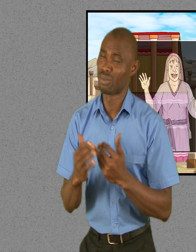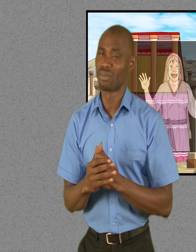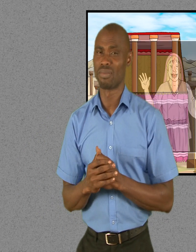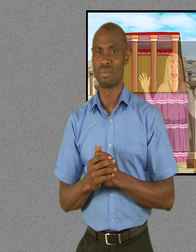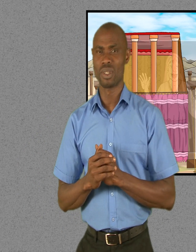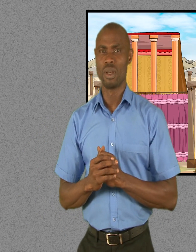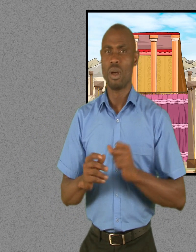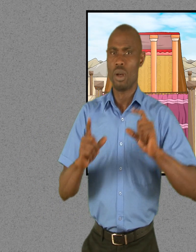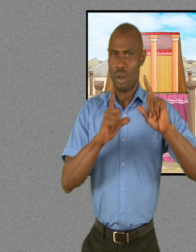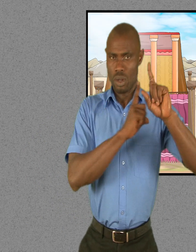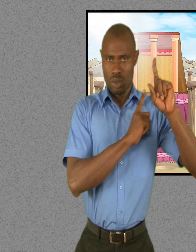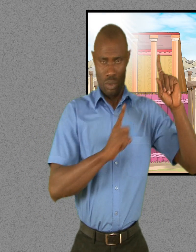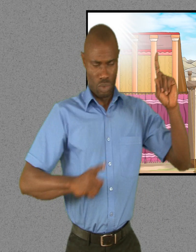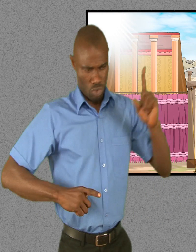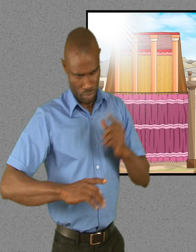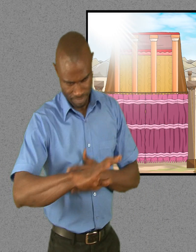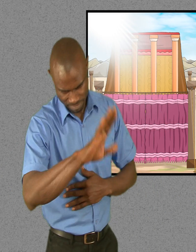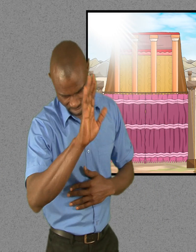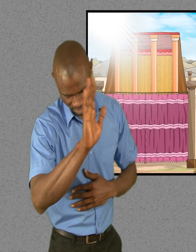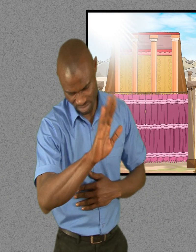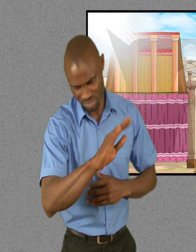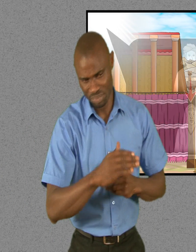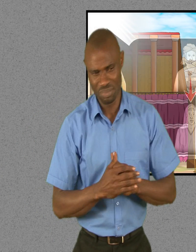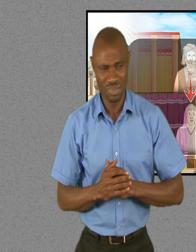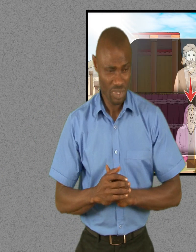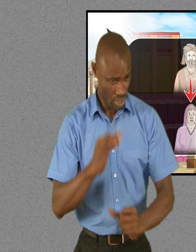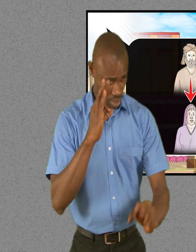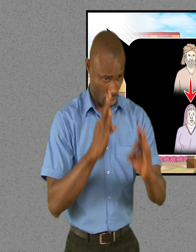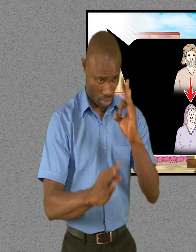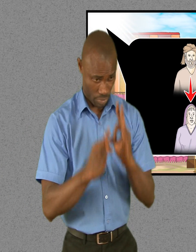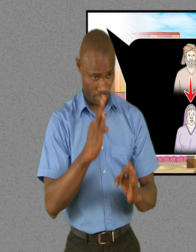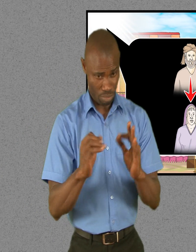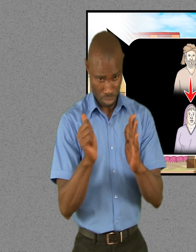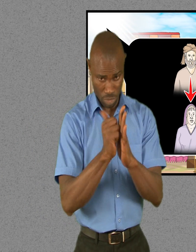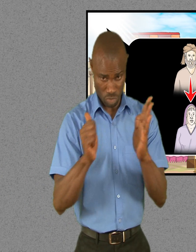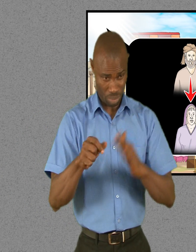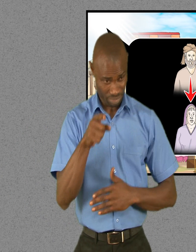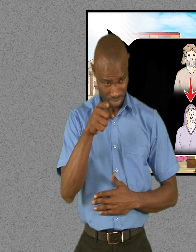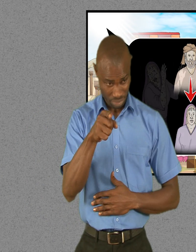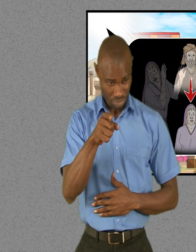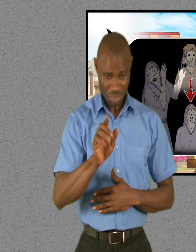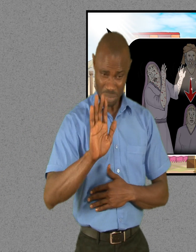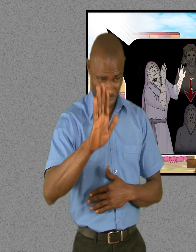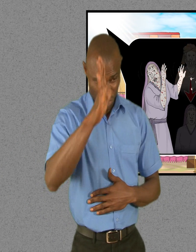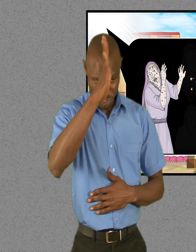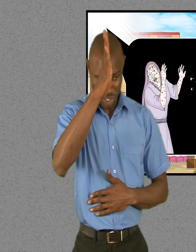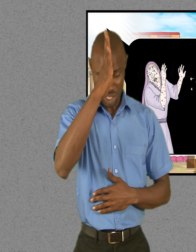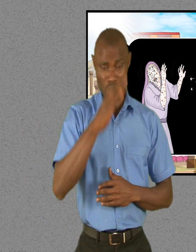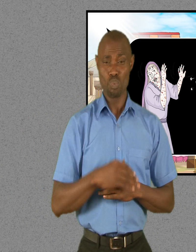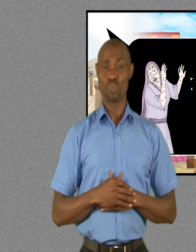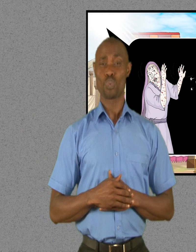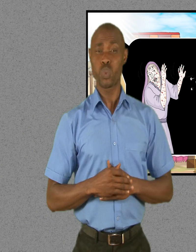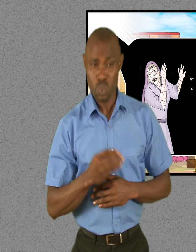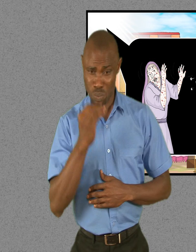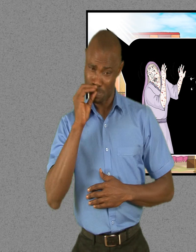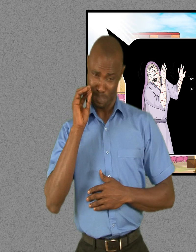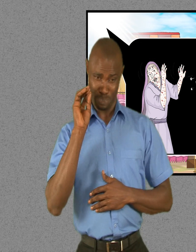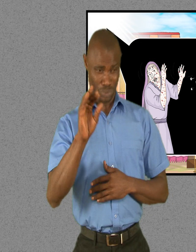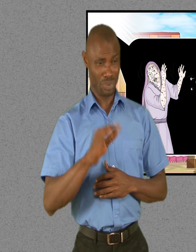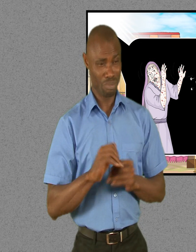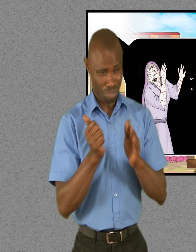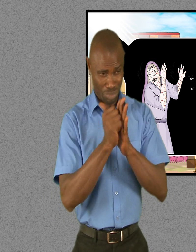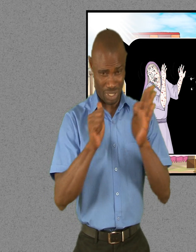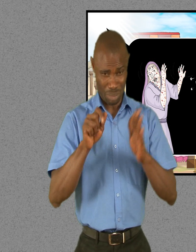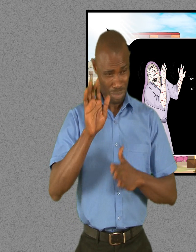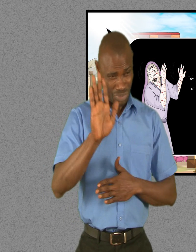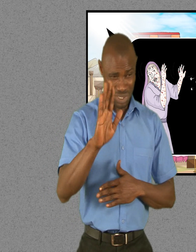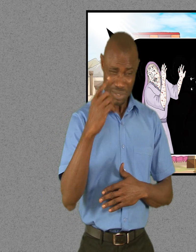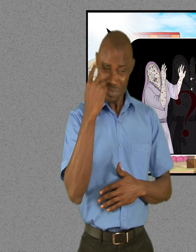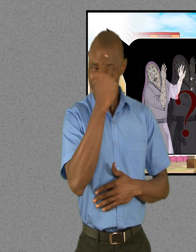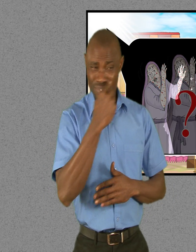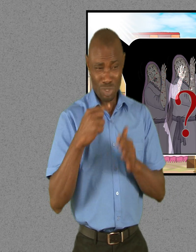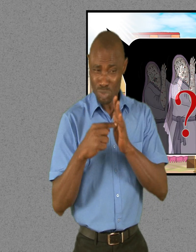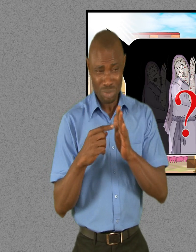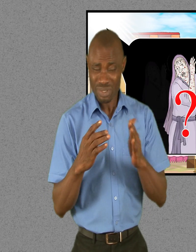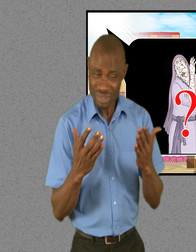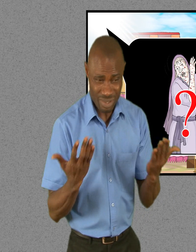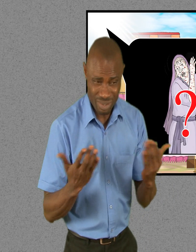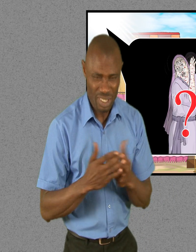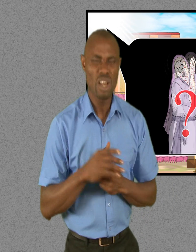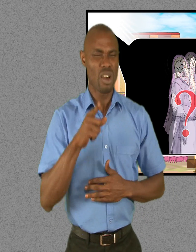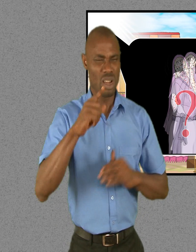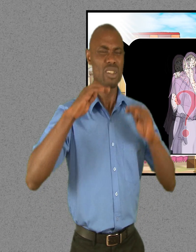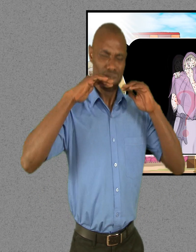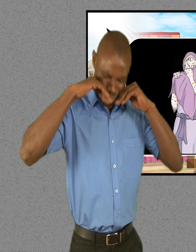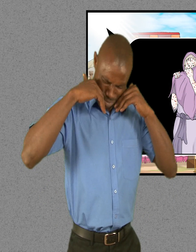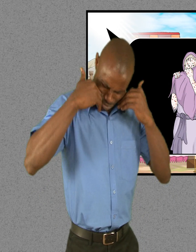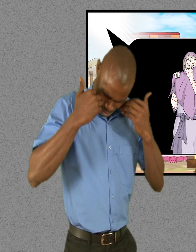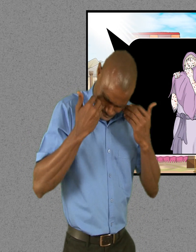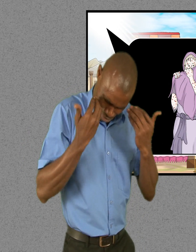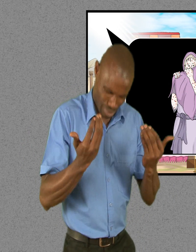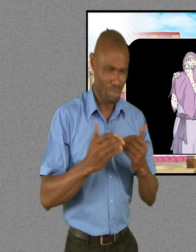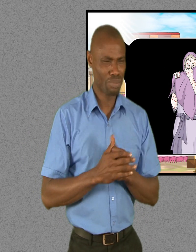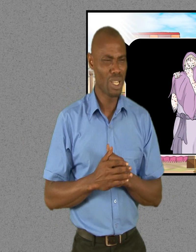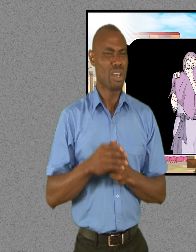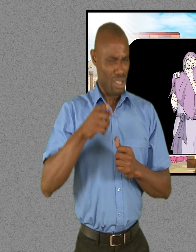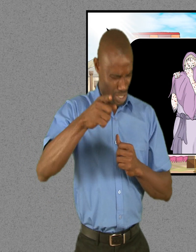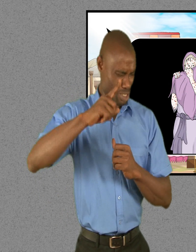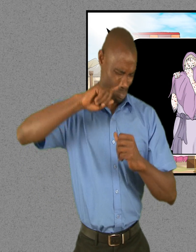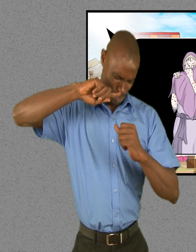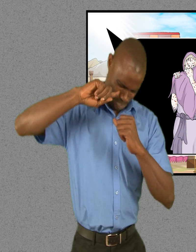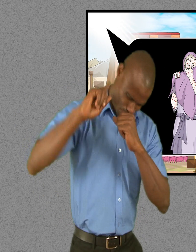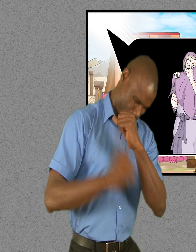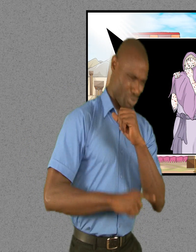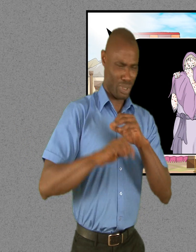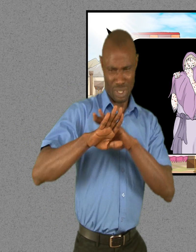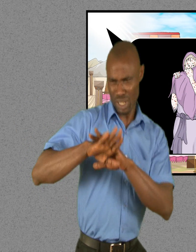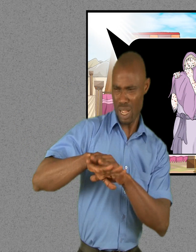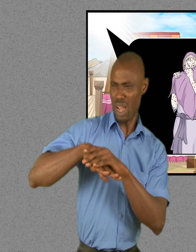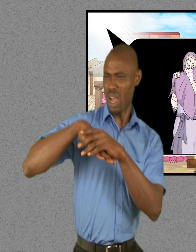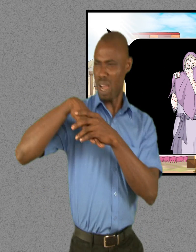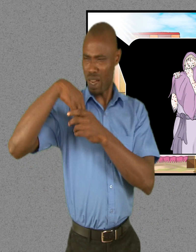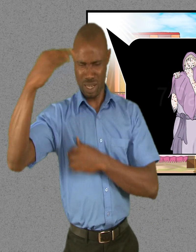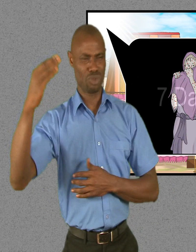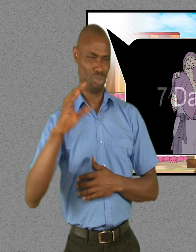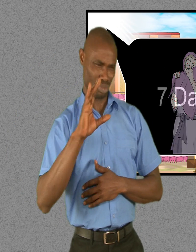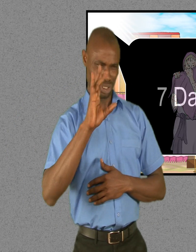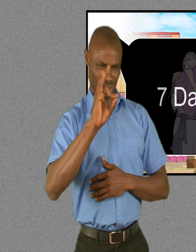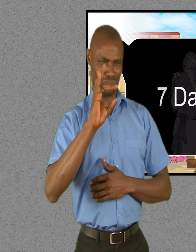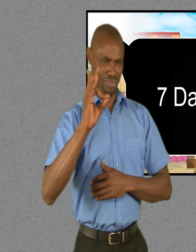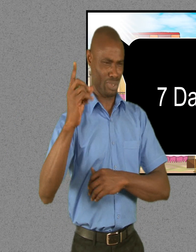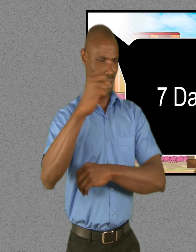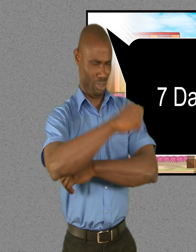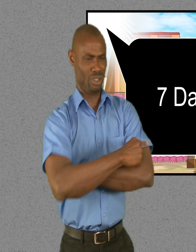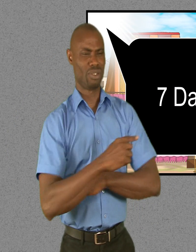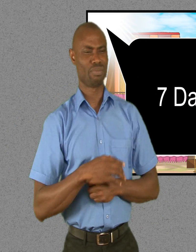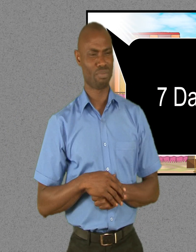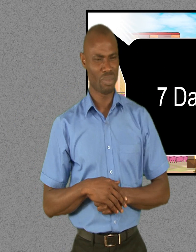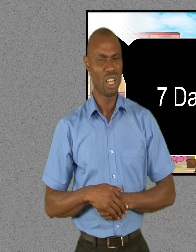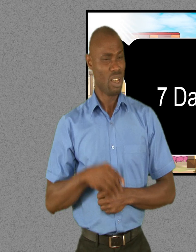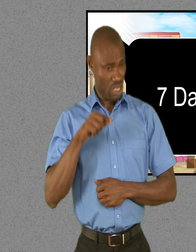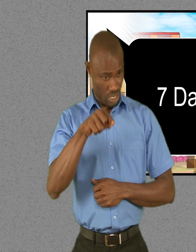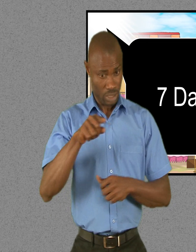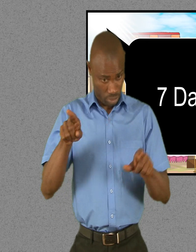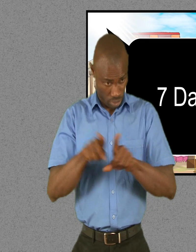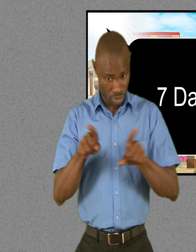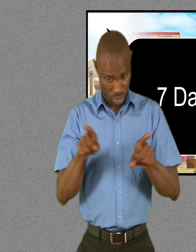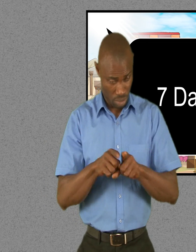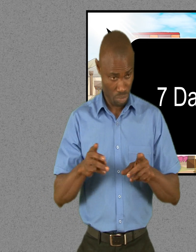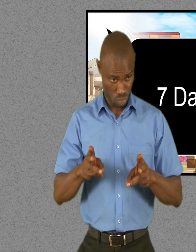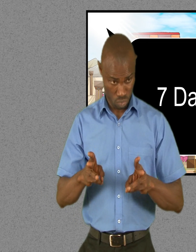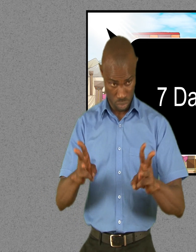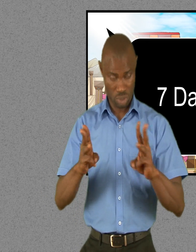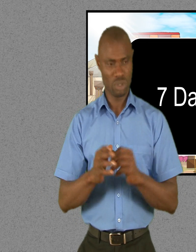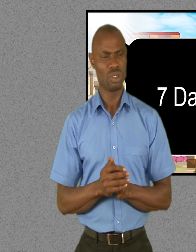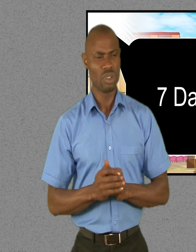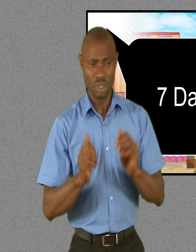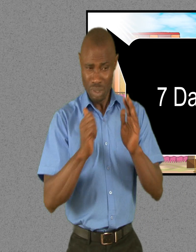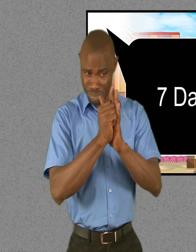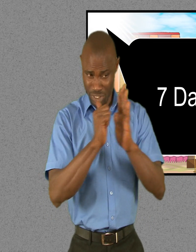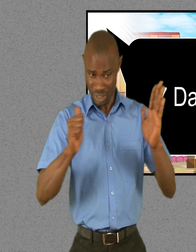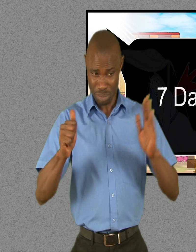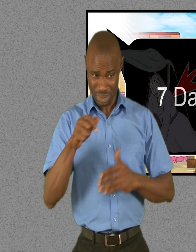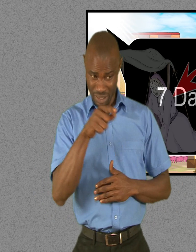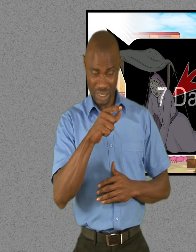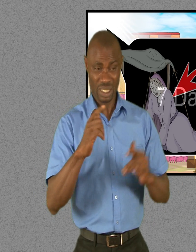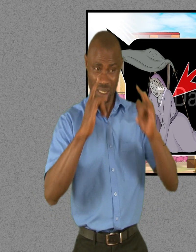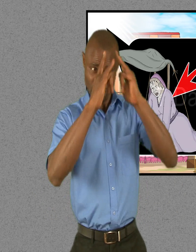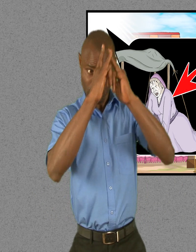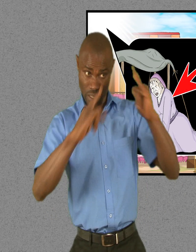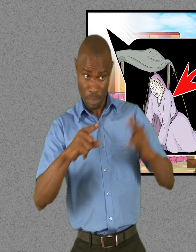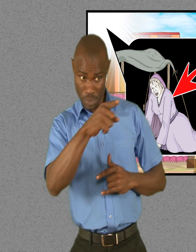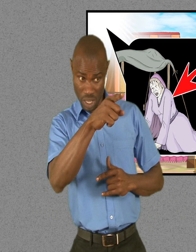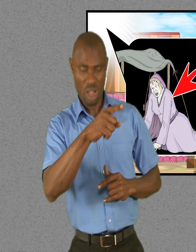But the LORD answered Moses, “If her father had but spit in her face, would she not have been in disgrace for seven days?